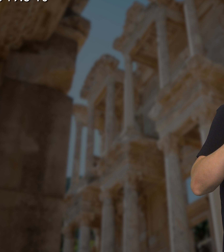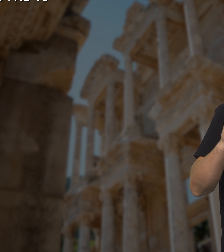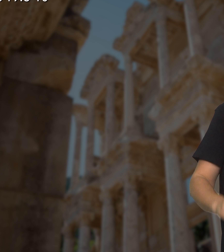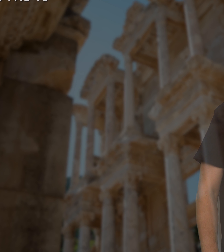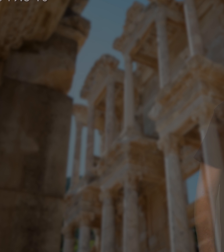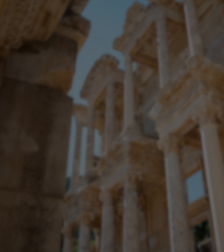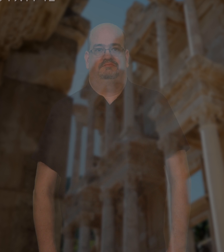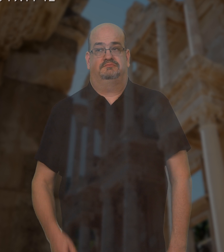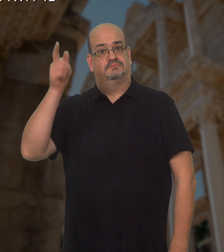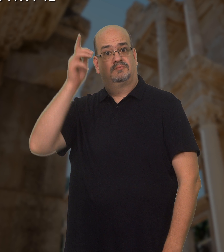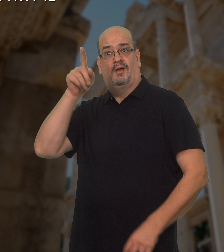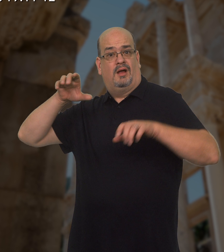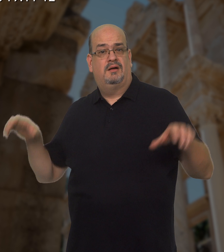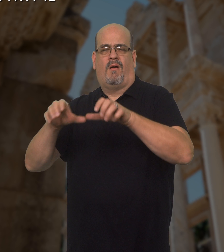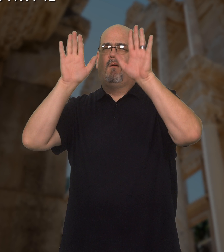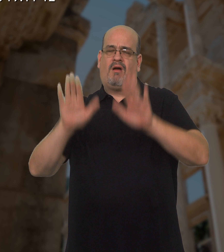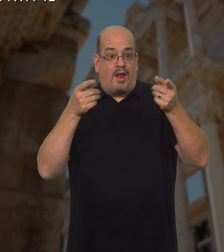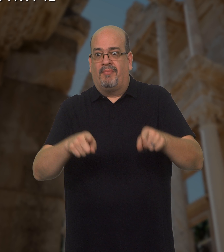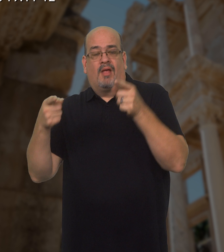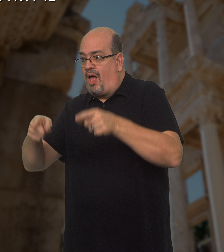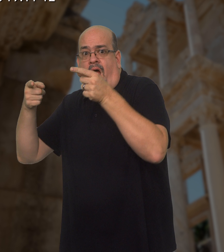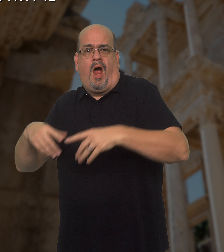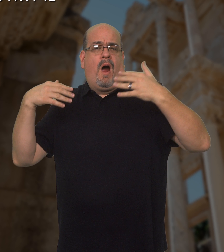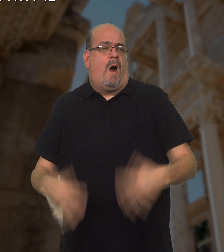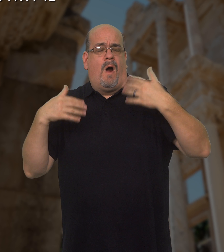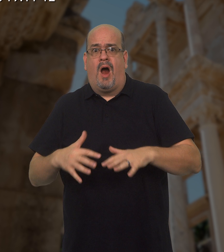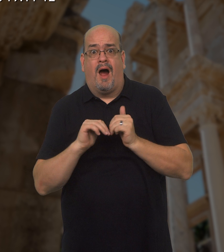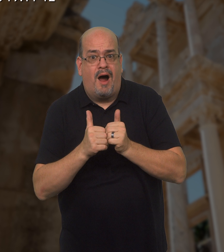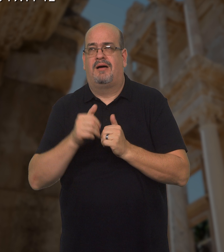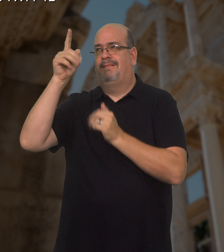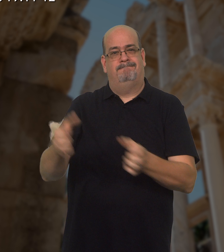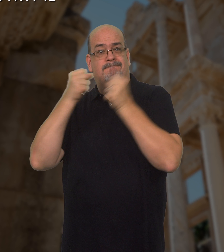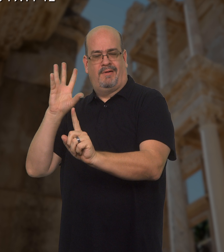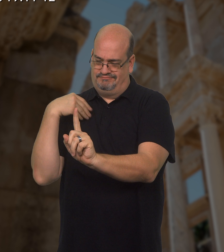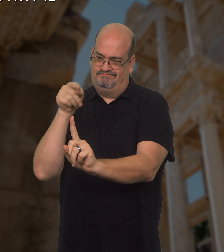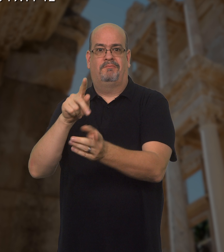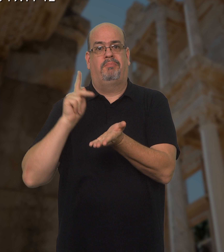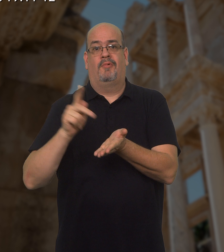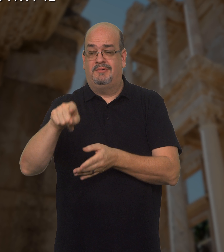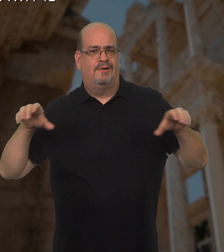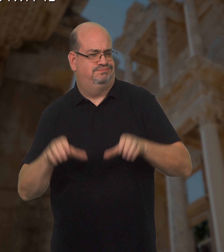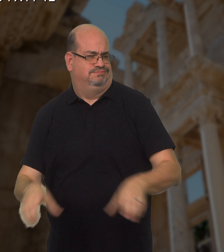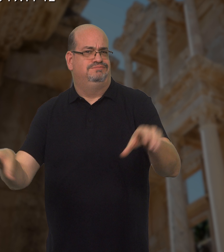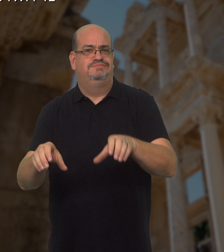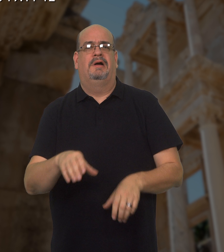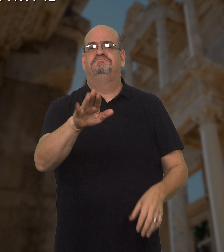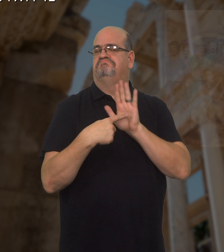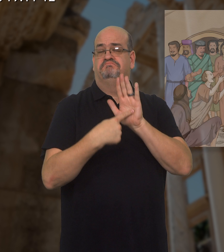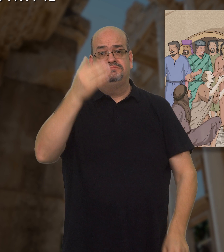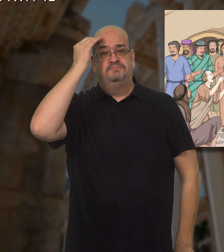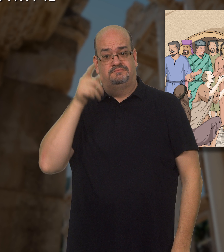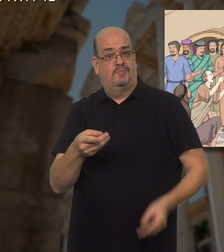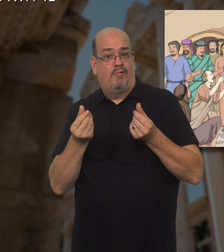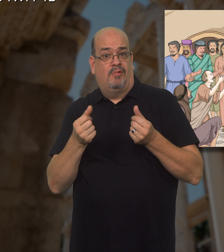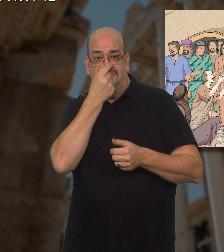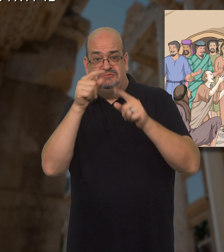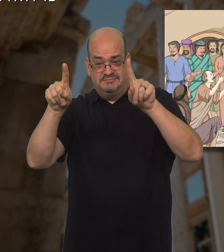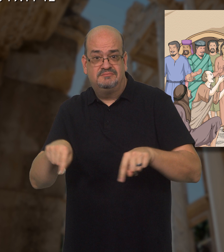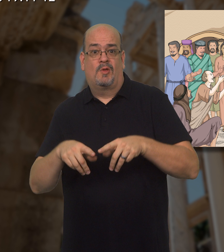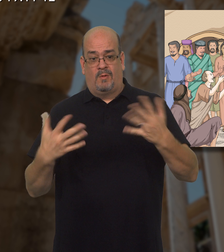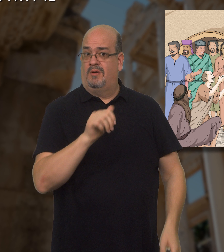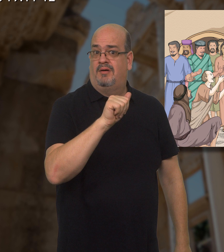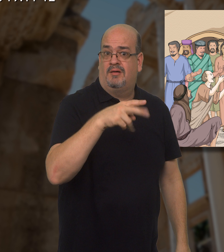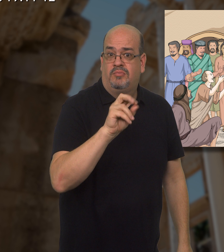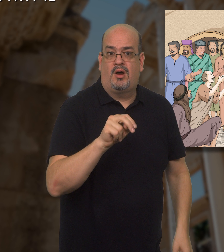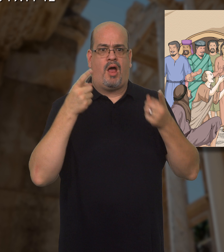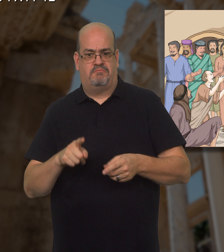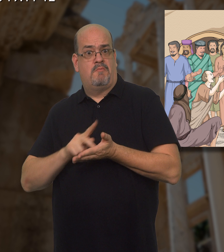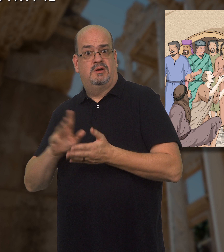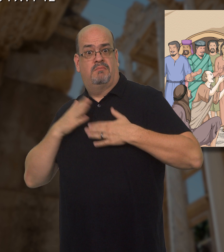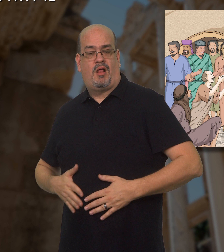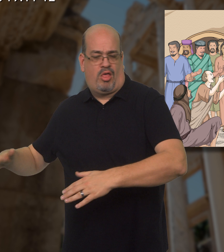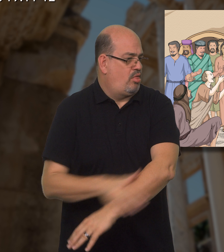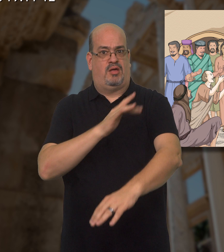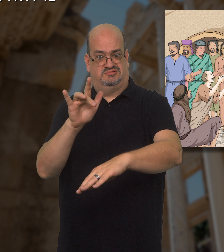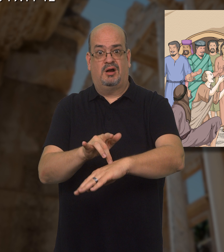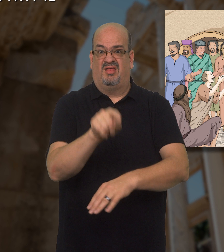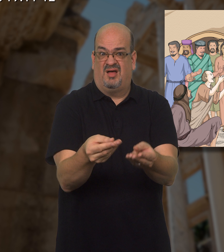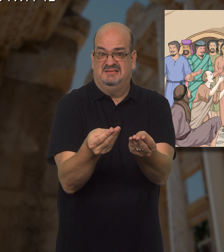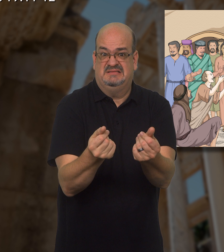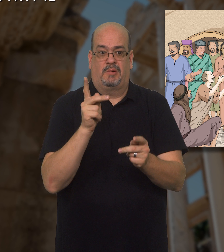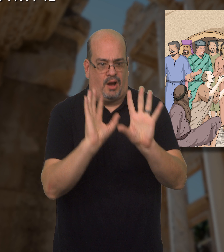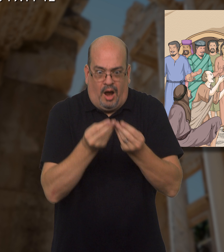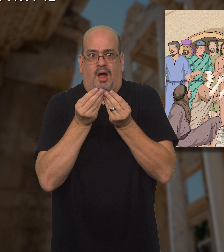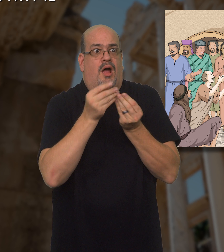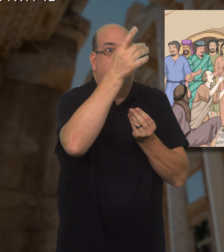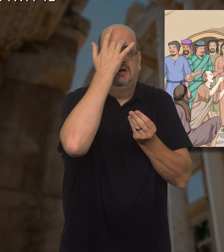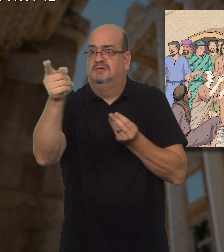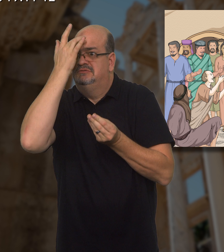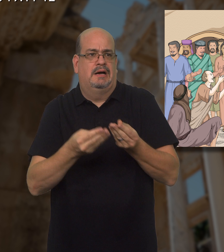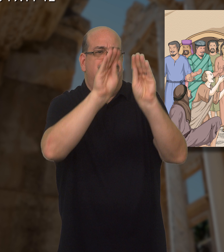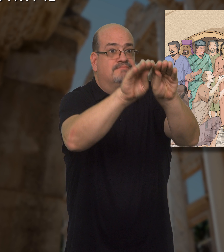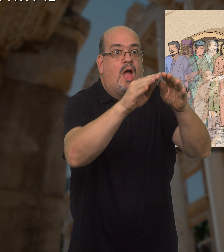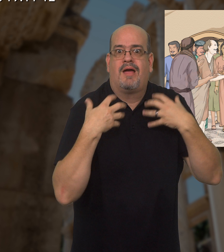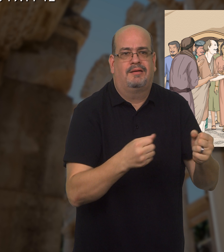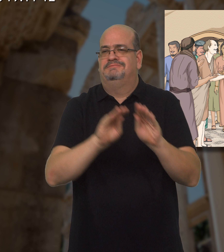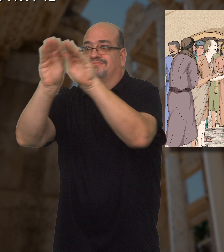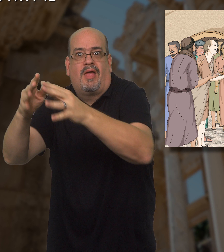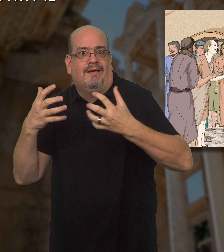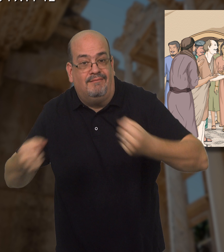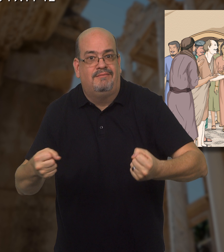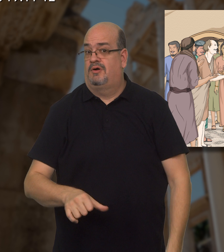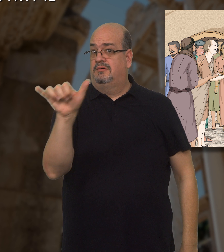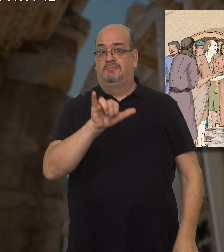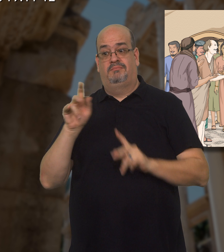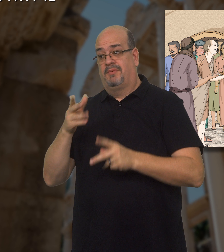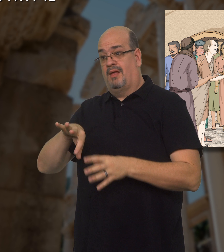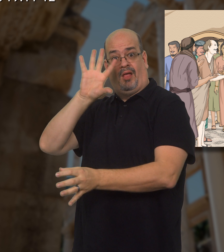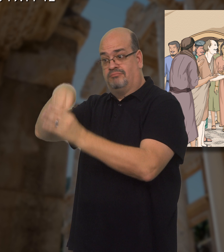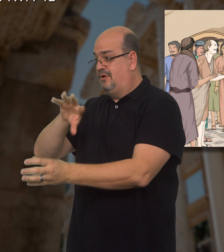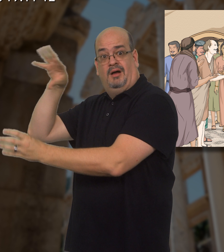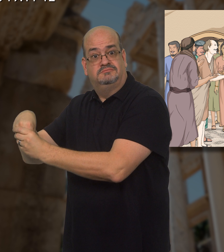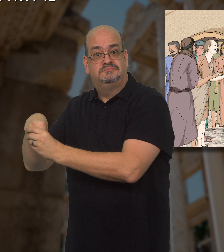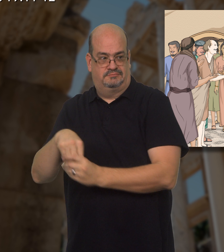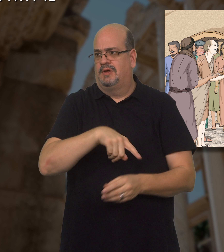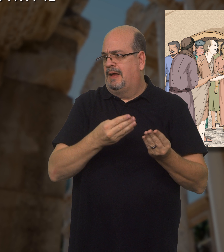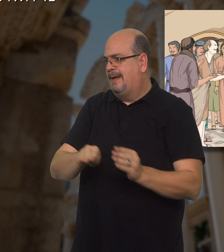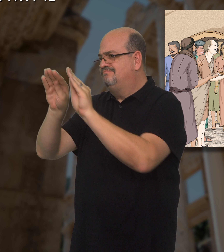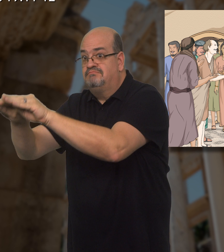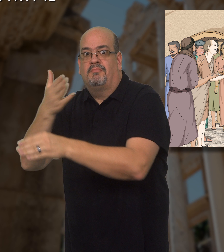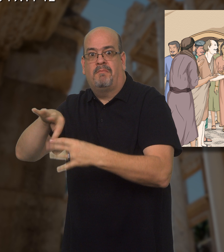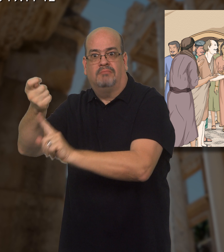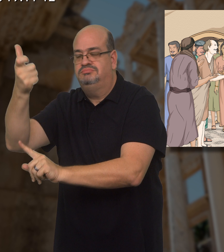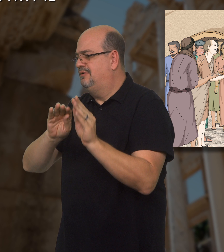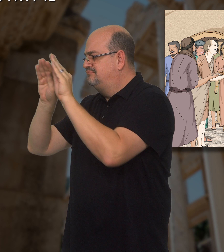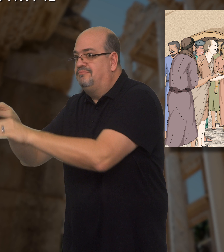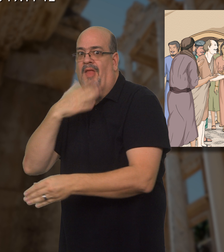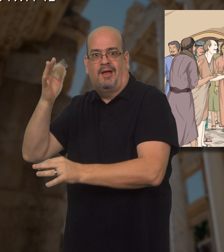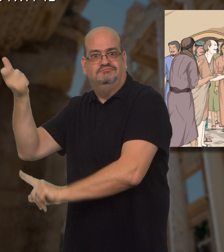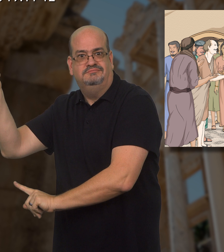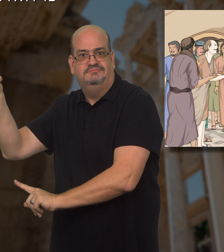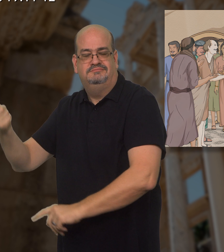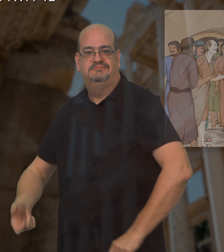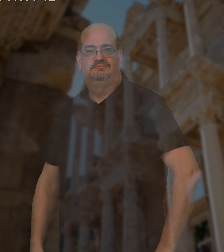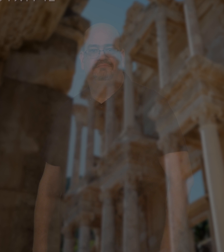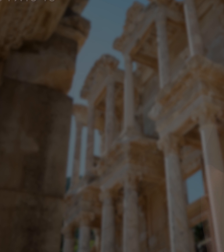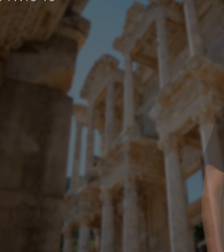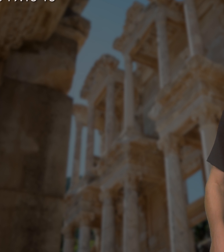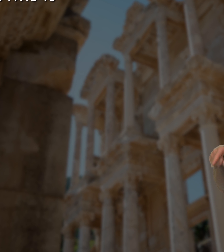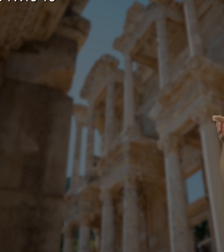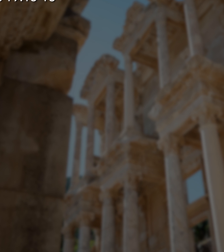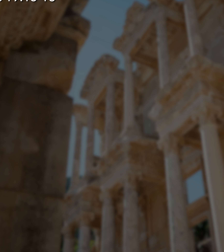God did extraordinary miracles through the hands of Paul, so that even handkerchiefs and aprons that had touched him were taken to the sick, and the diseases and evil spirits left them.